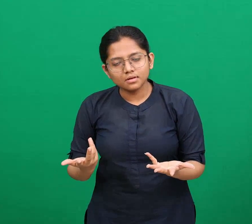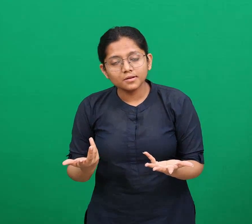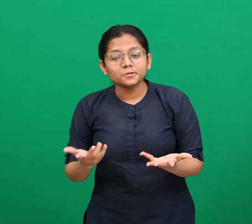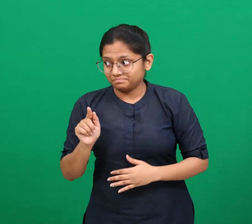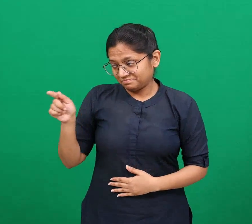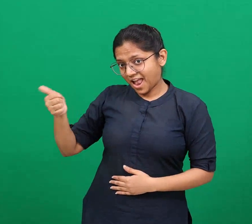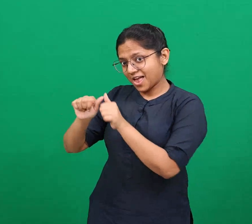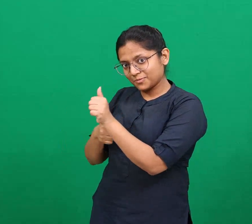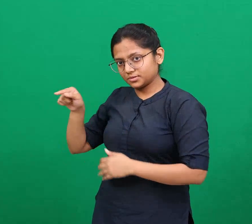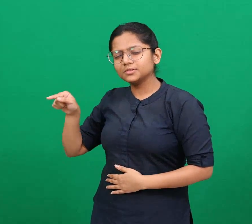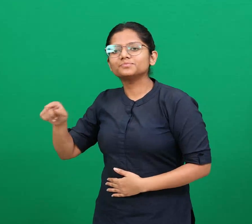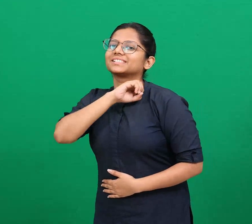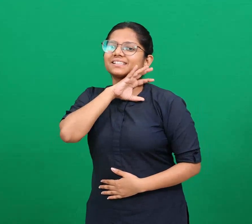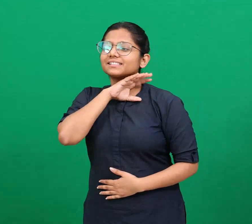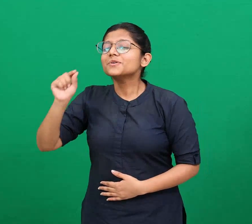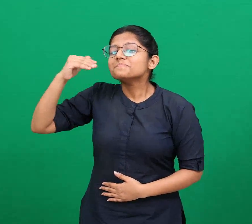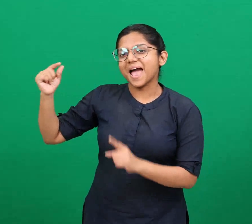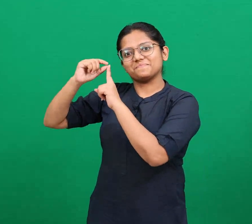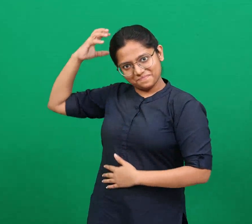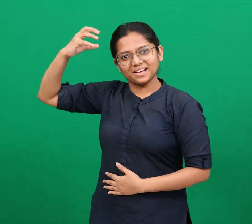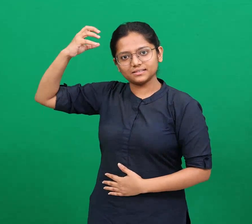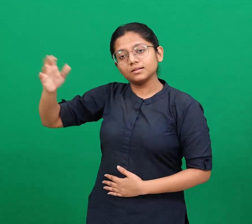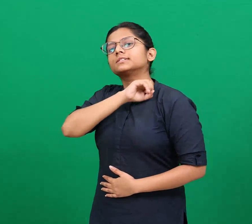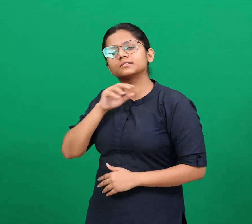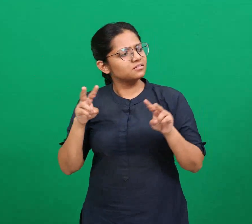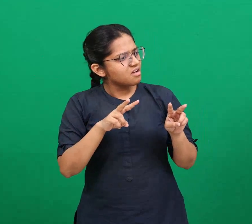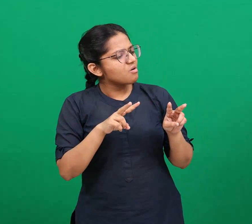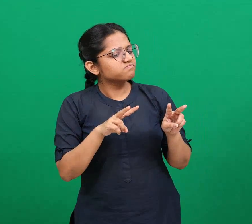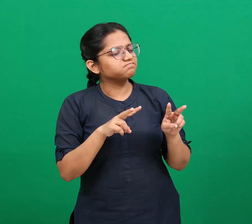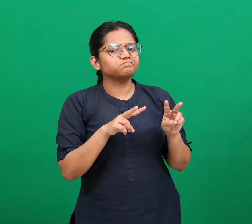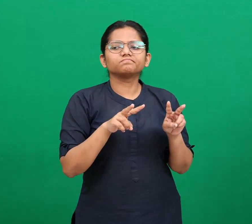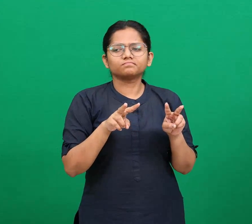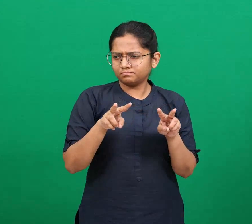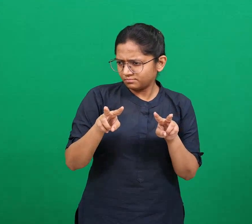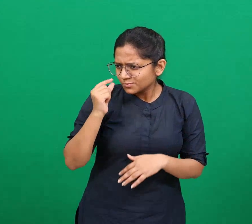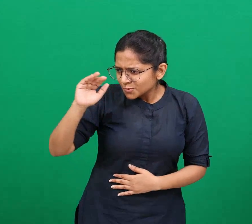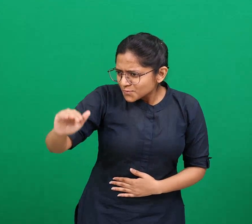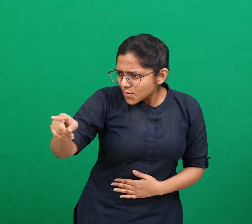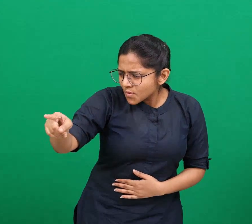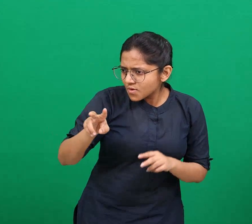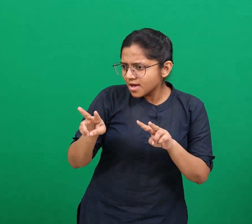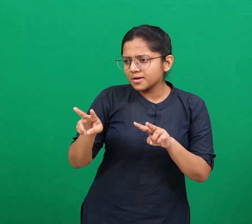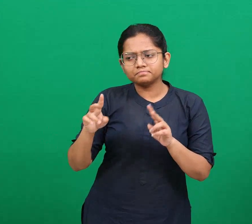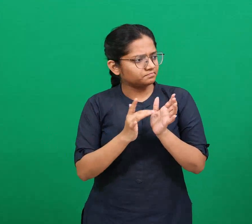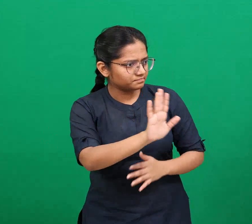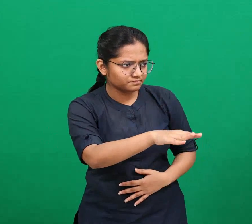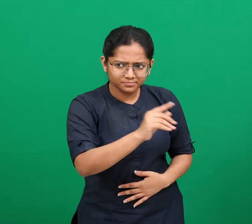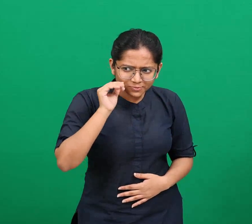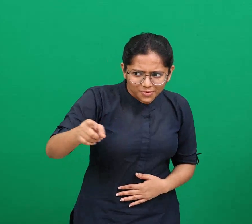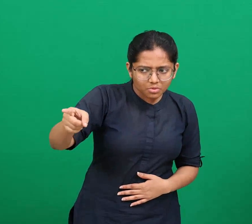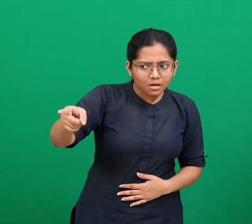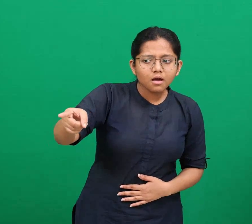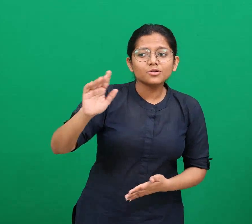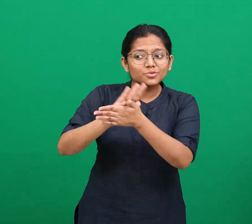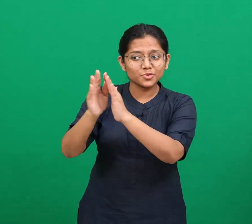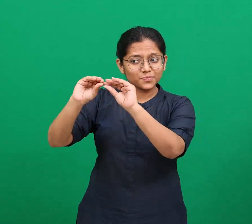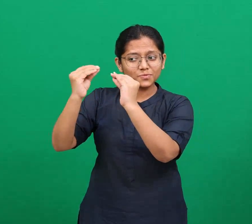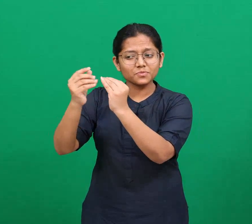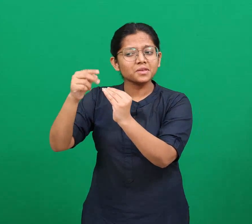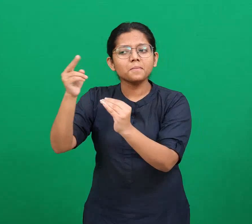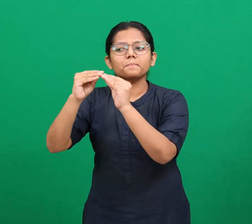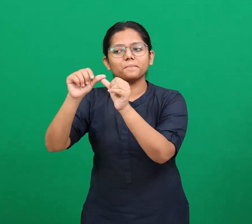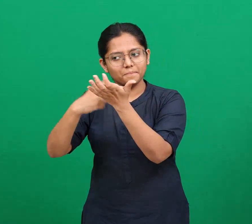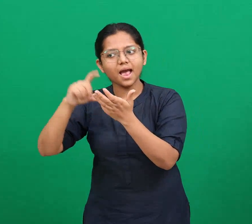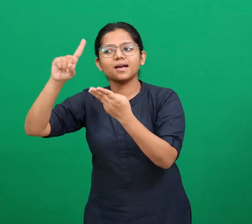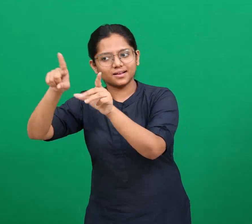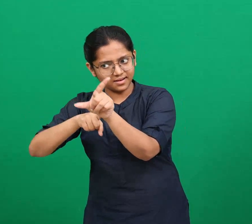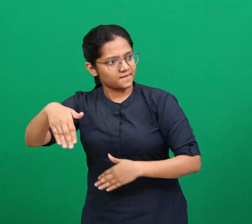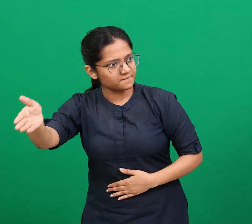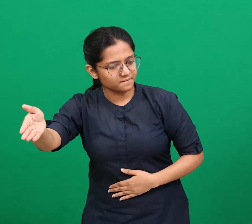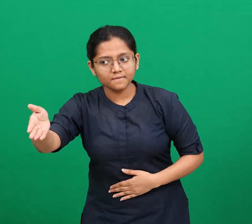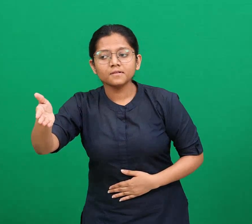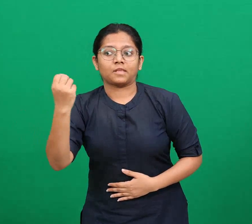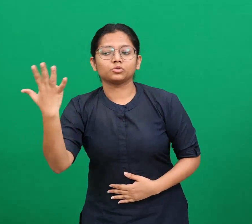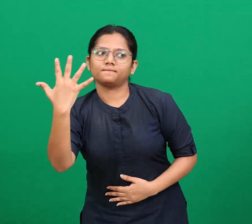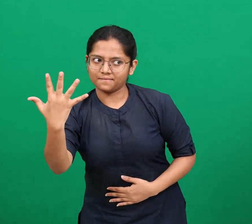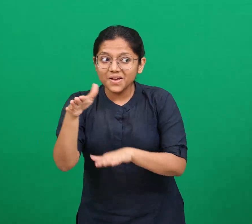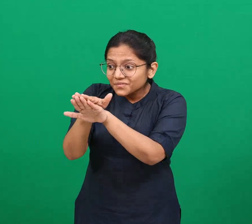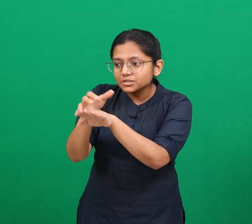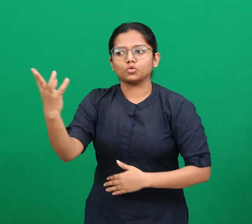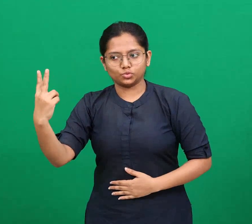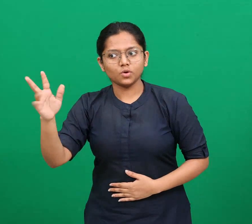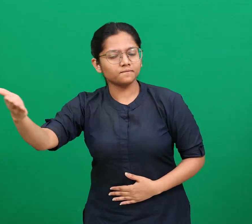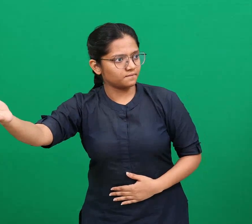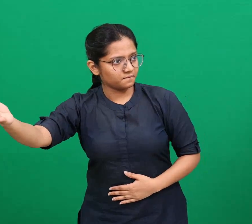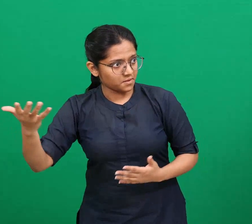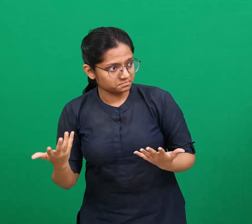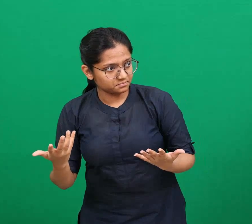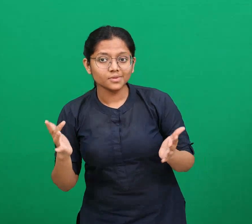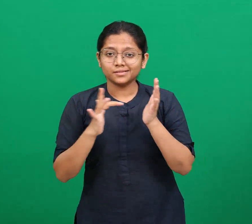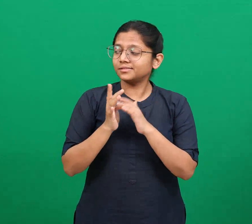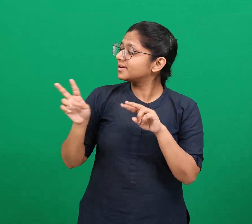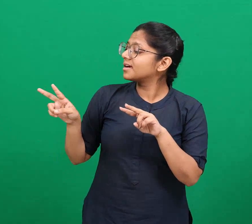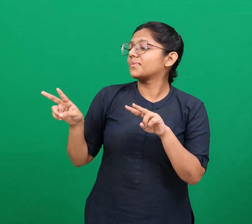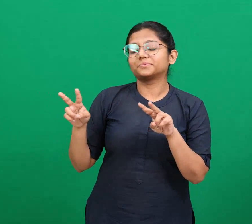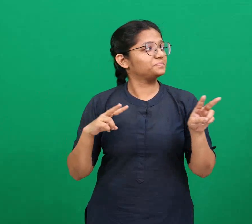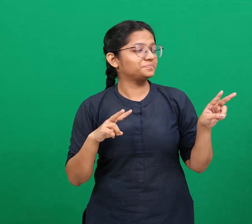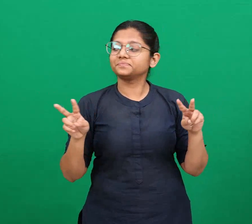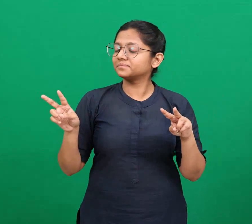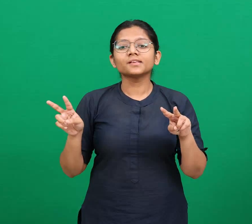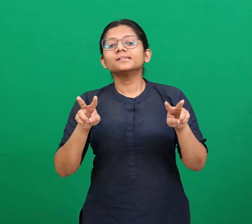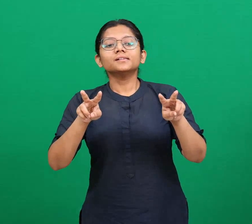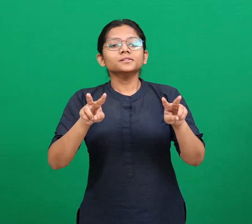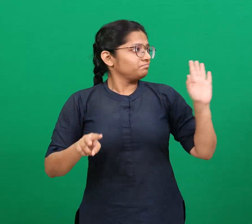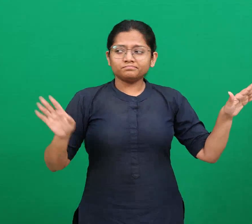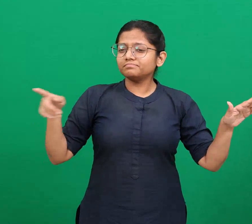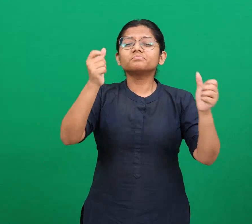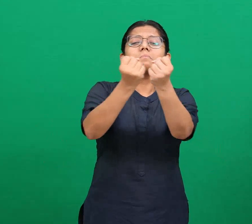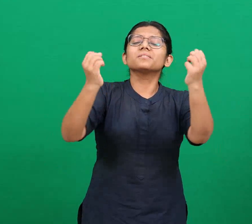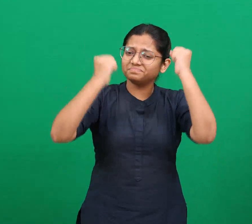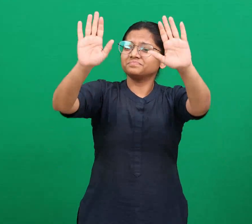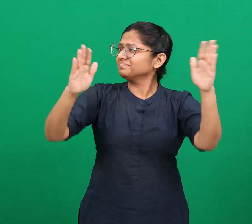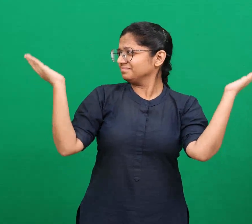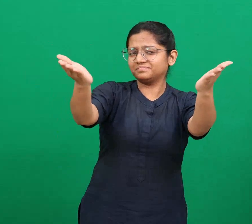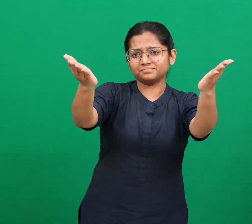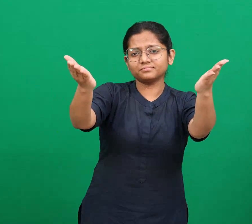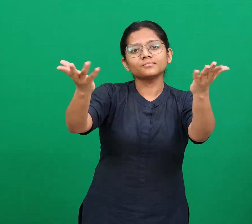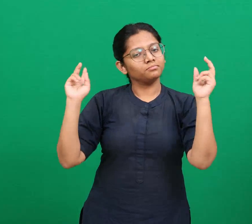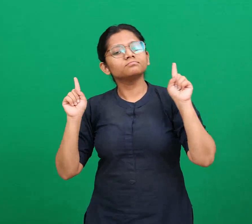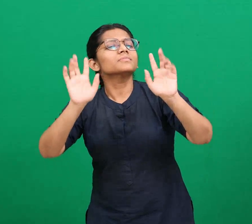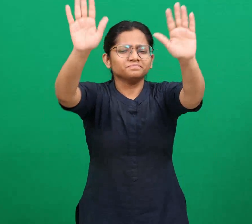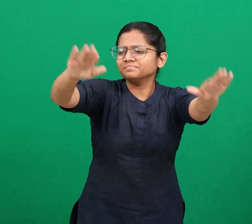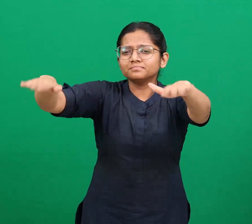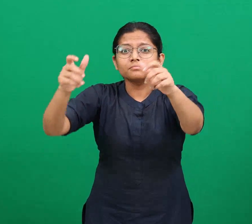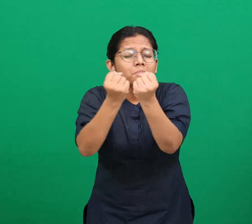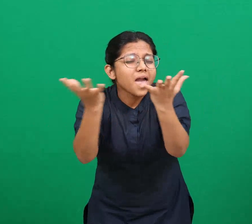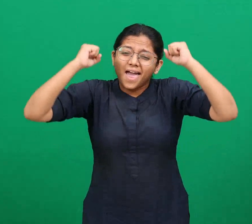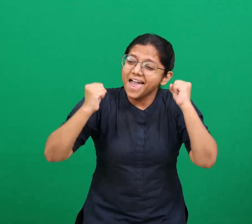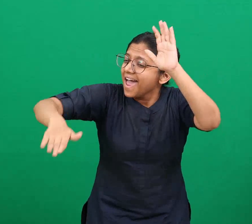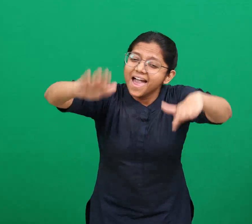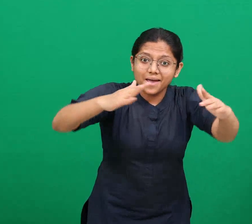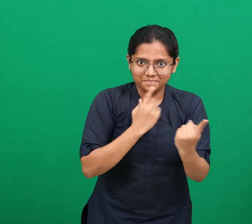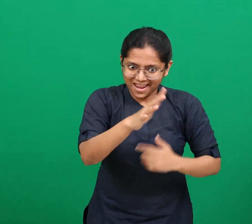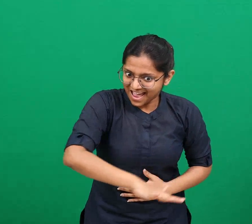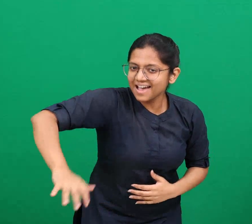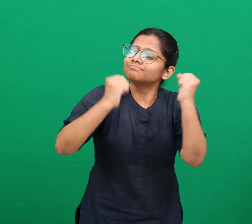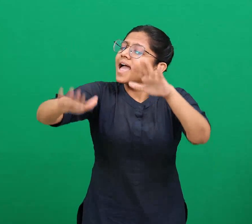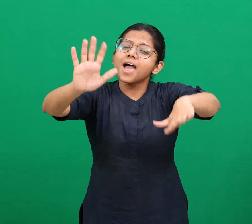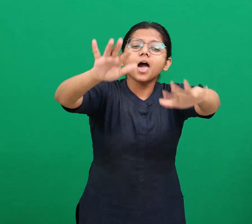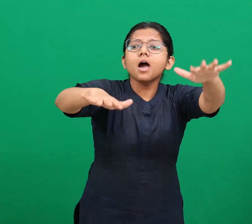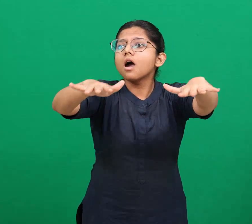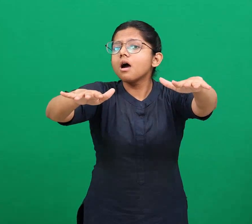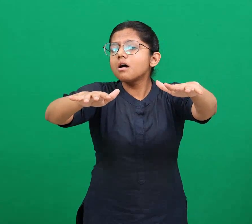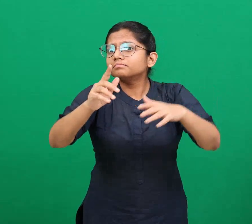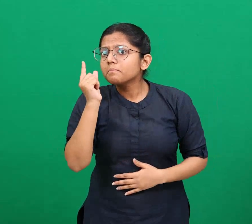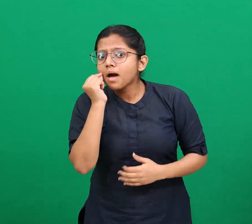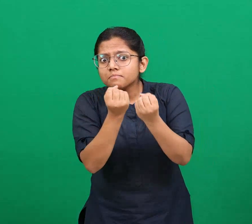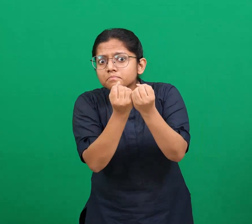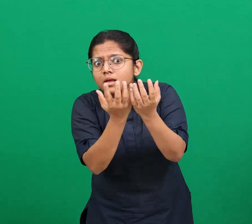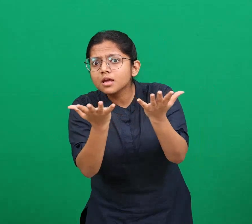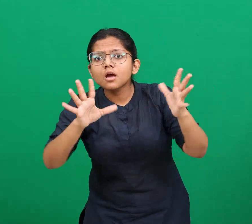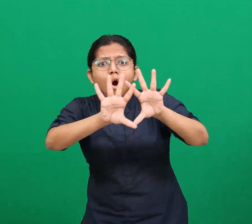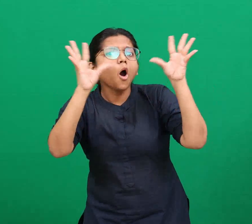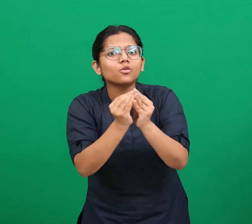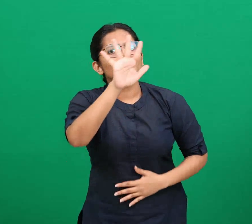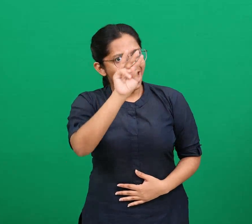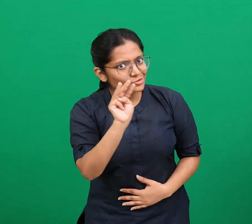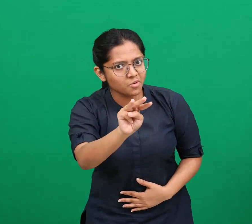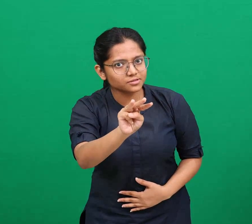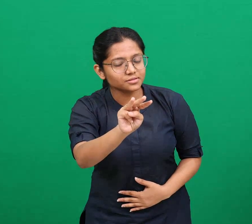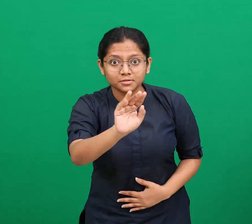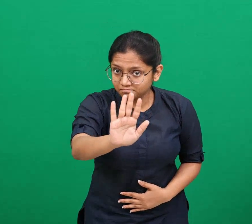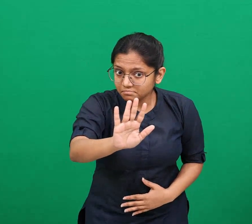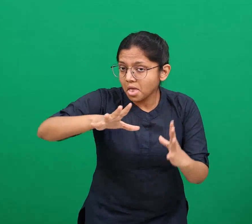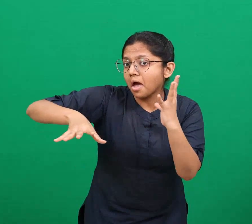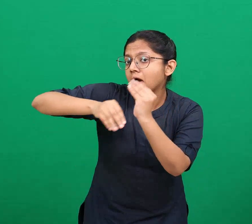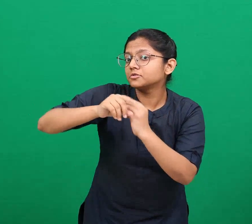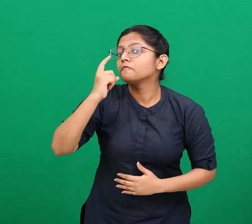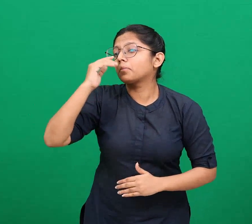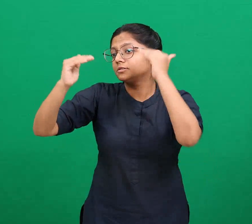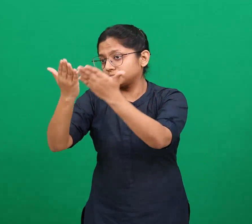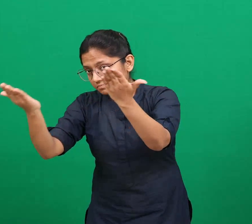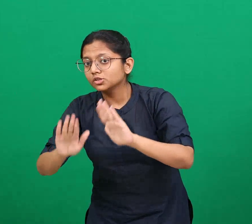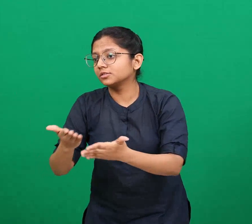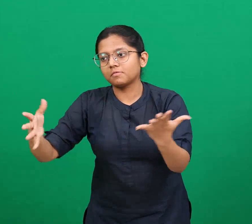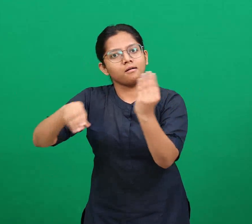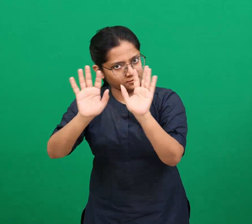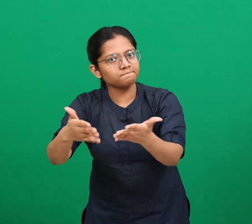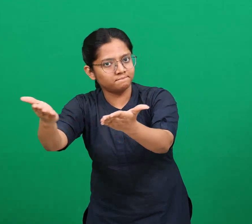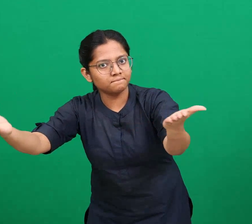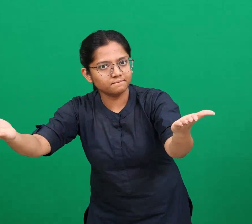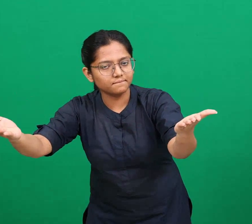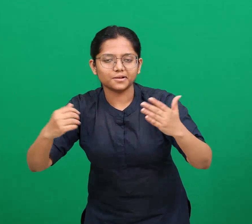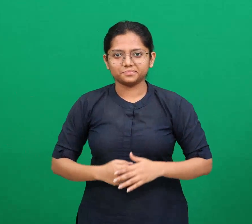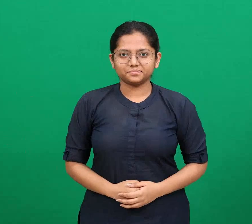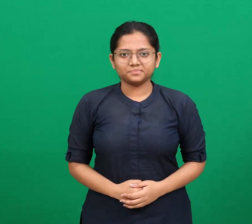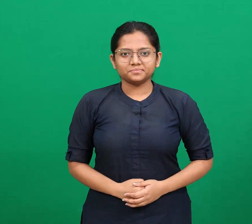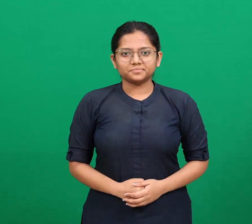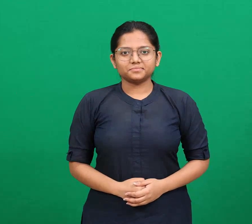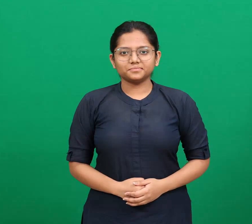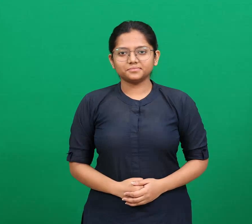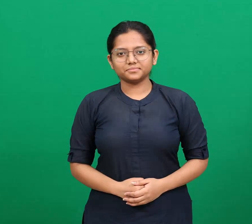One of His disciples, Andrew, Simon Peter's brother, said to Him, "Here is a boy with five barley loaves and two small fish. But what difference will these make among so many?" "Have the people sit down," Jesus said. Now there was plenty of grass in that place, so the men sat down, about five thousand of them.